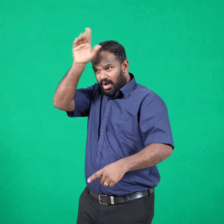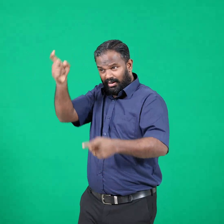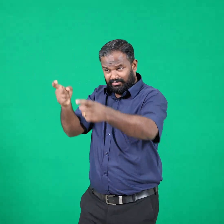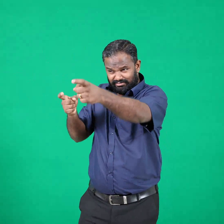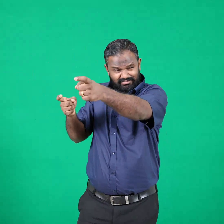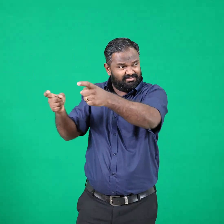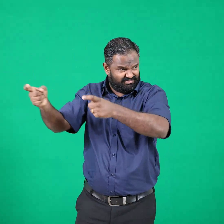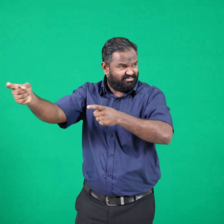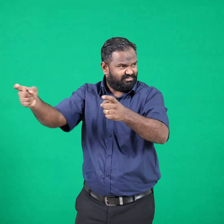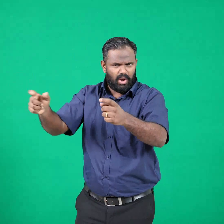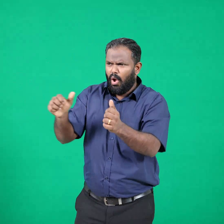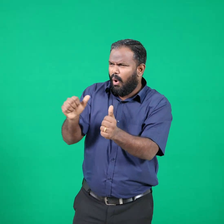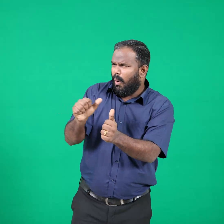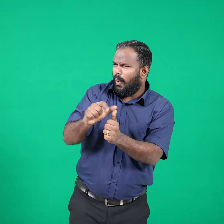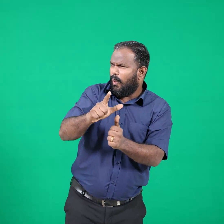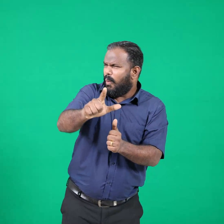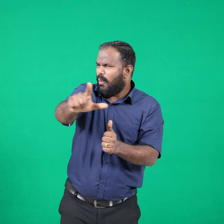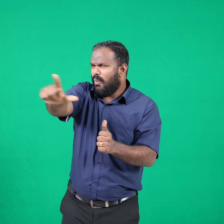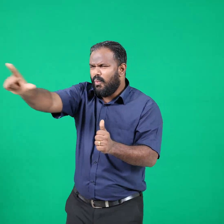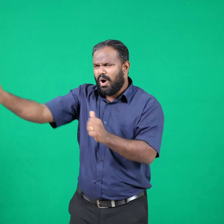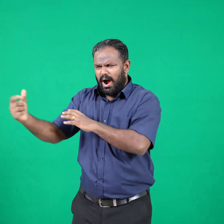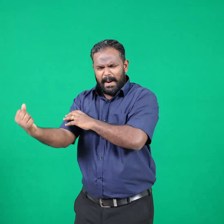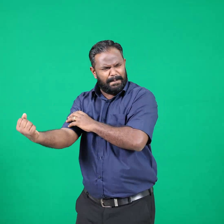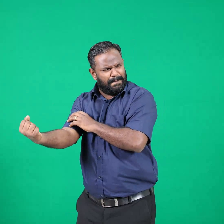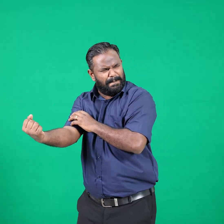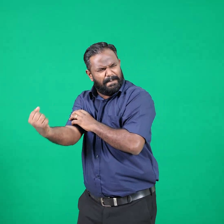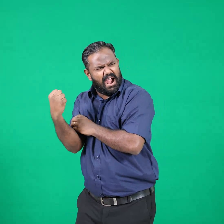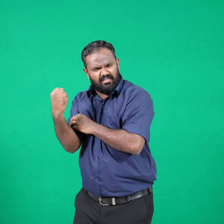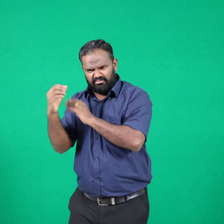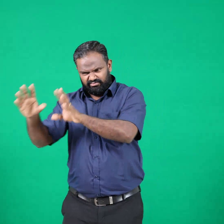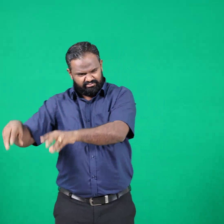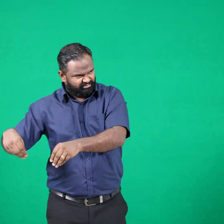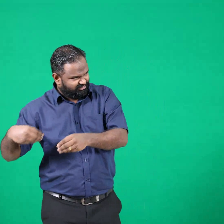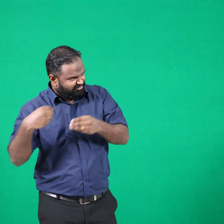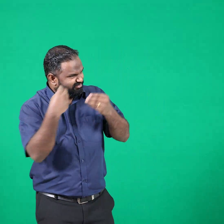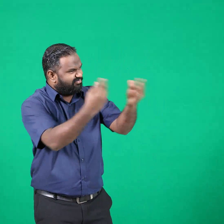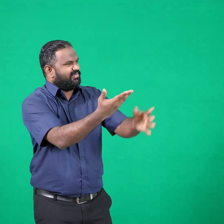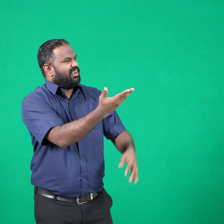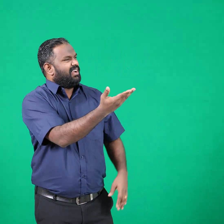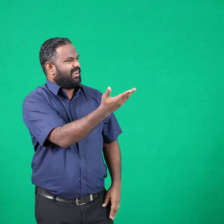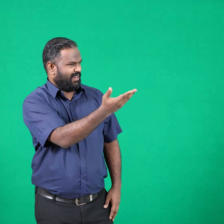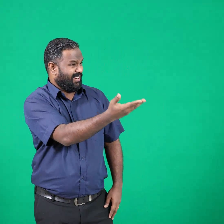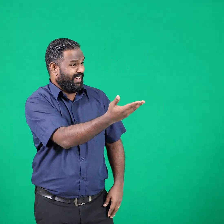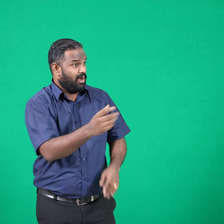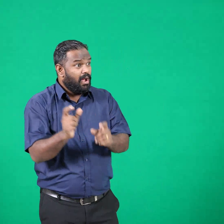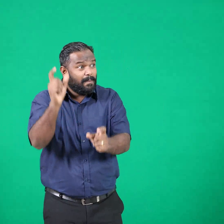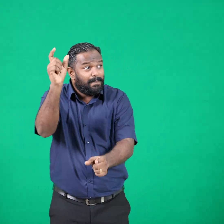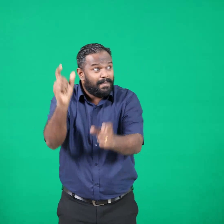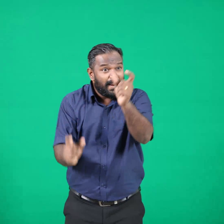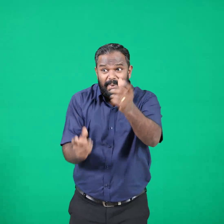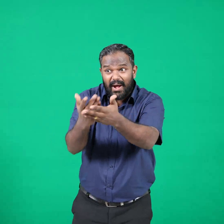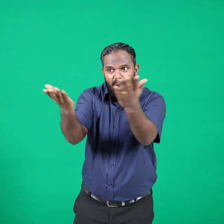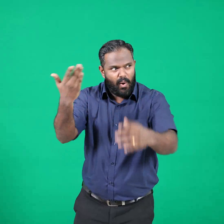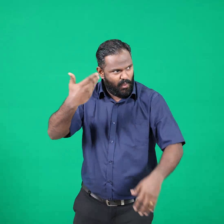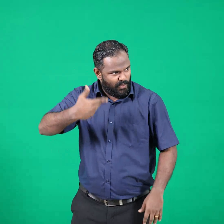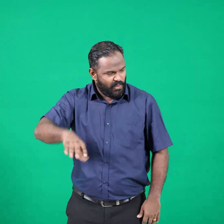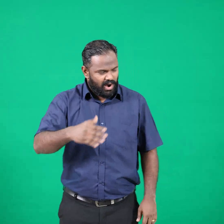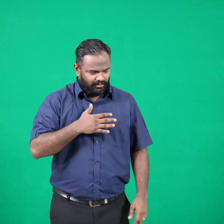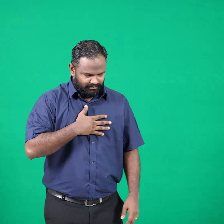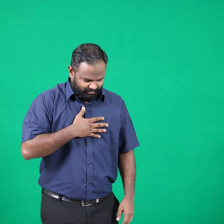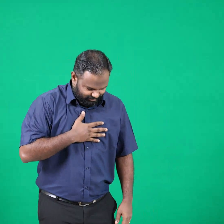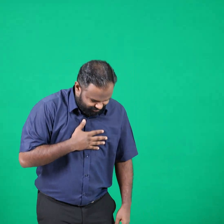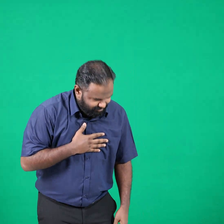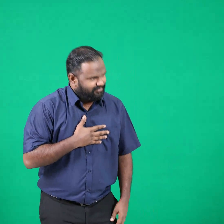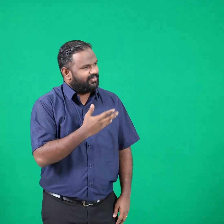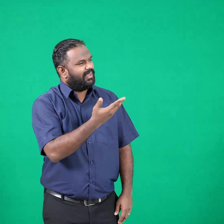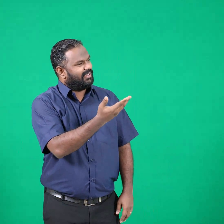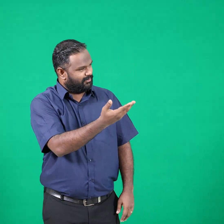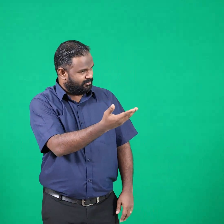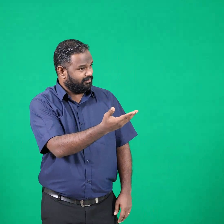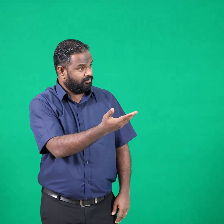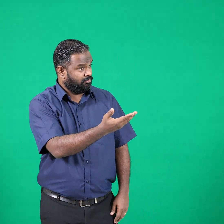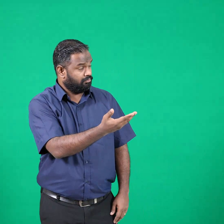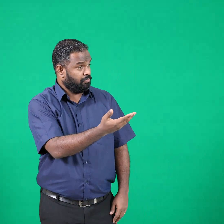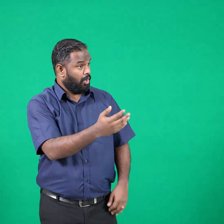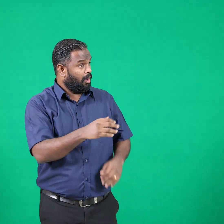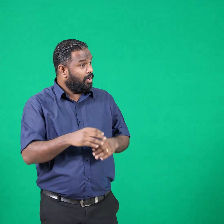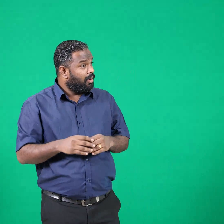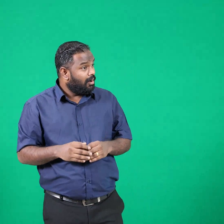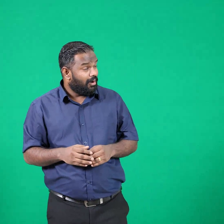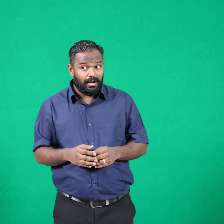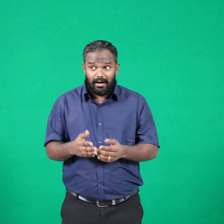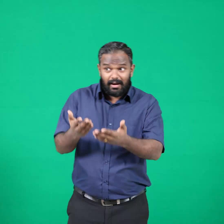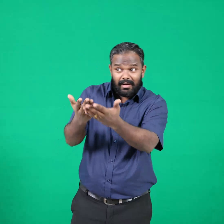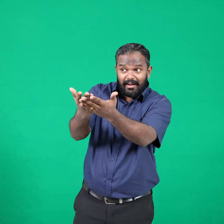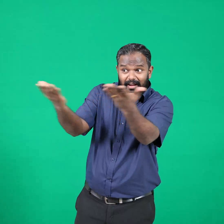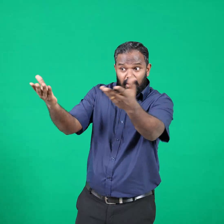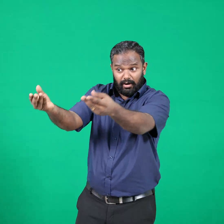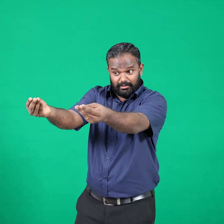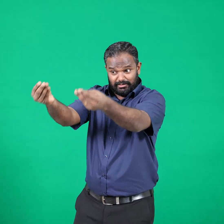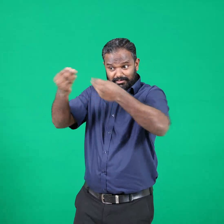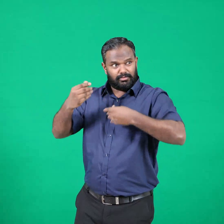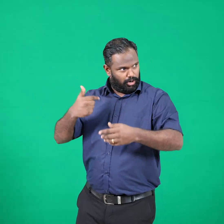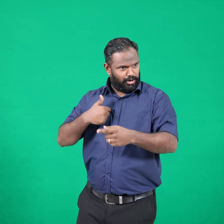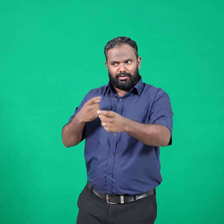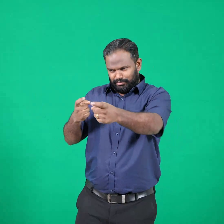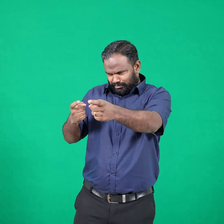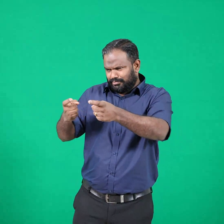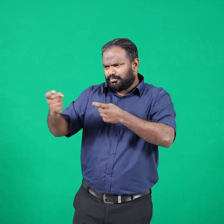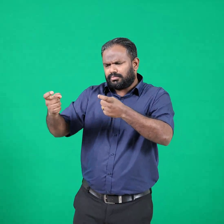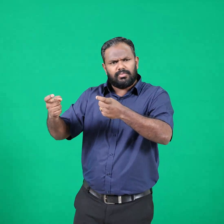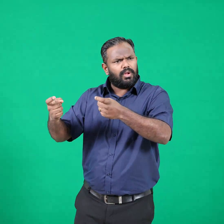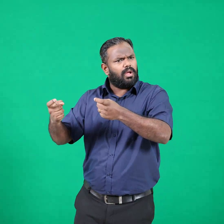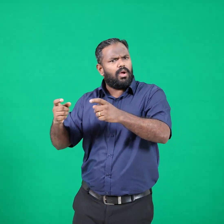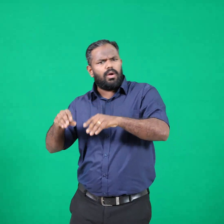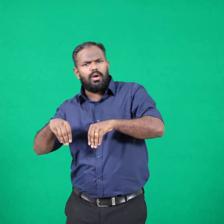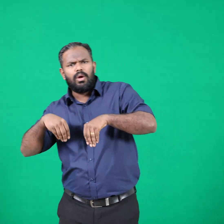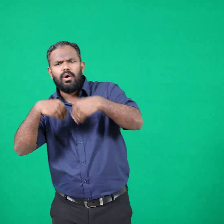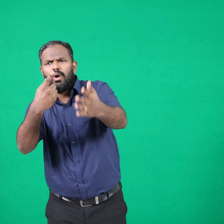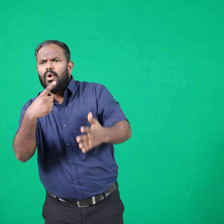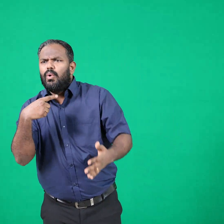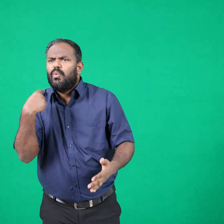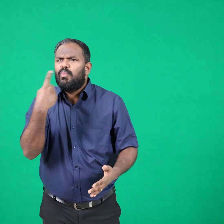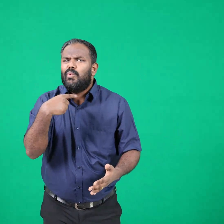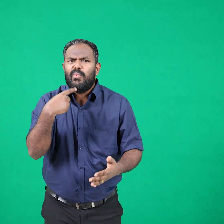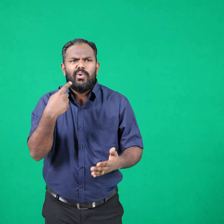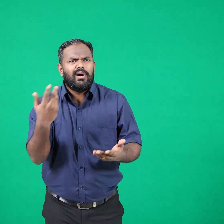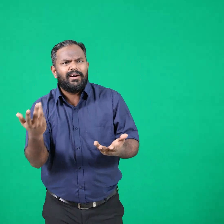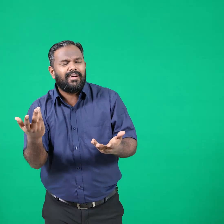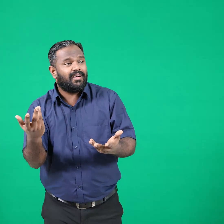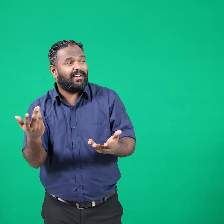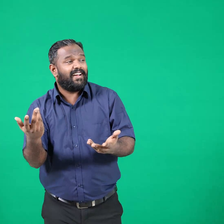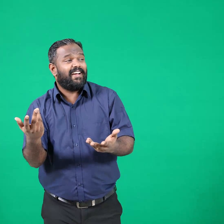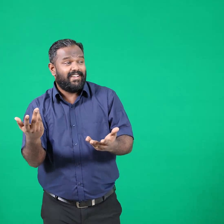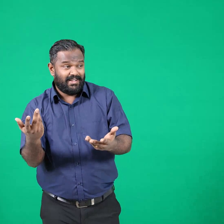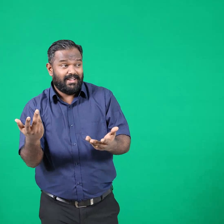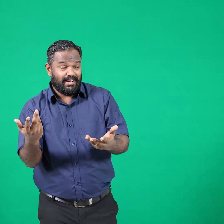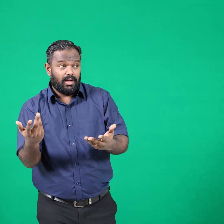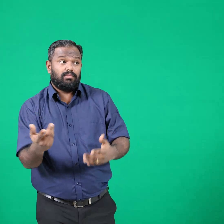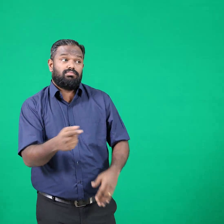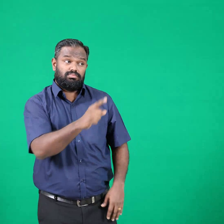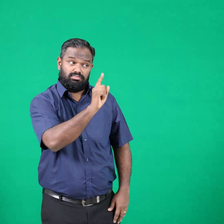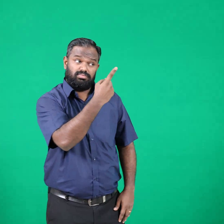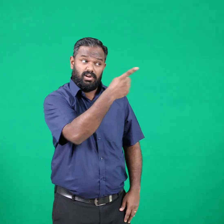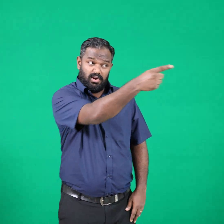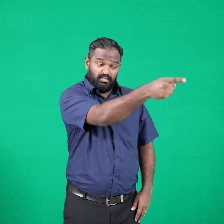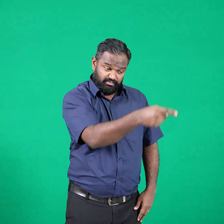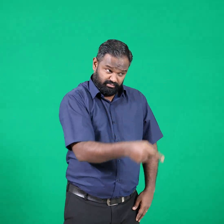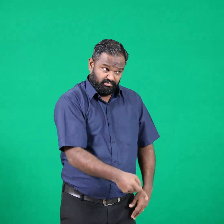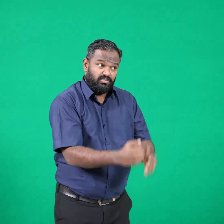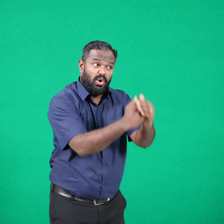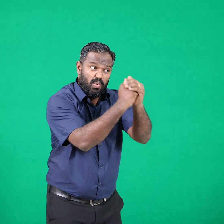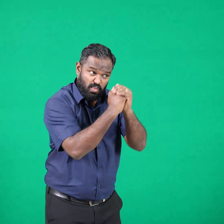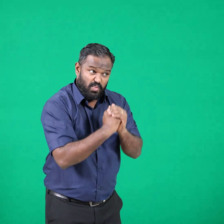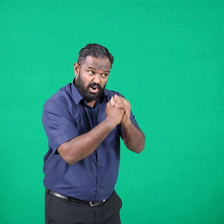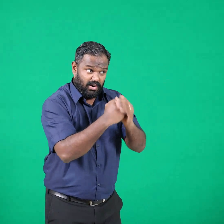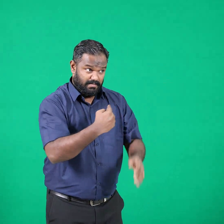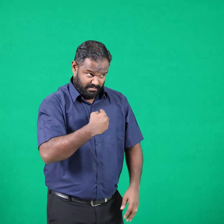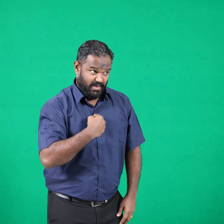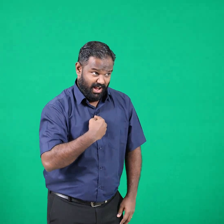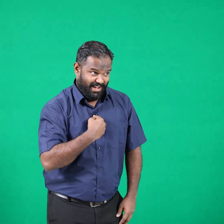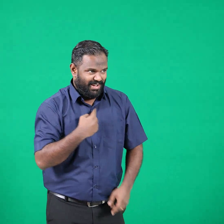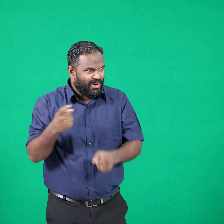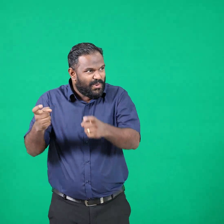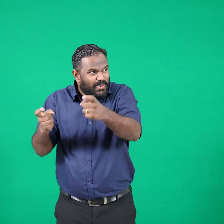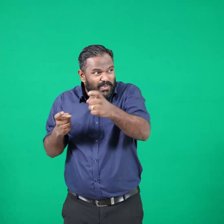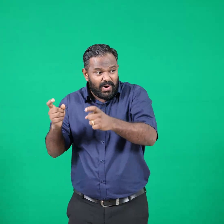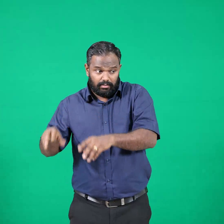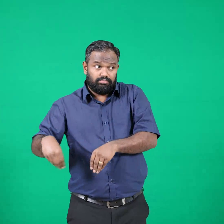" For it has been relinquished to me, and I can give it to anyone I wish.